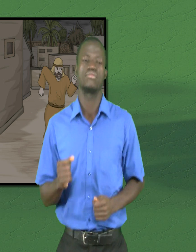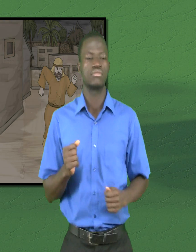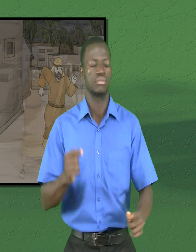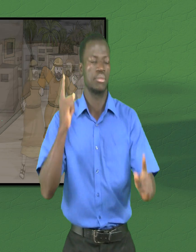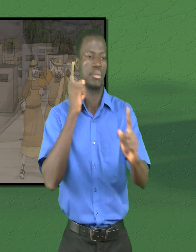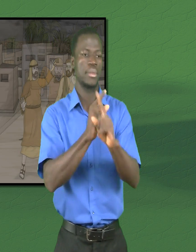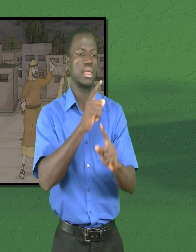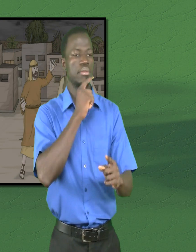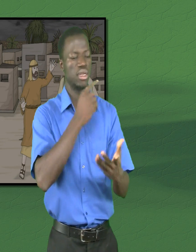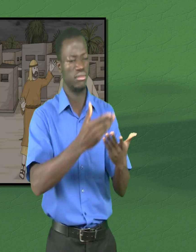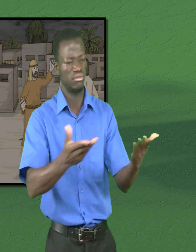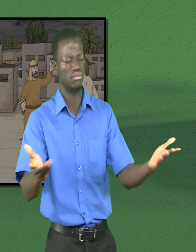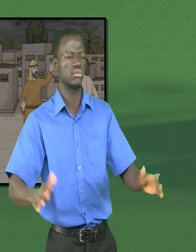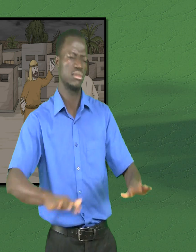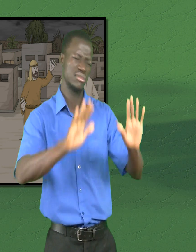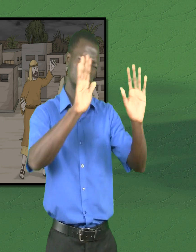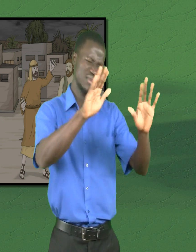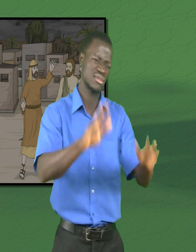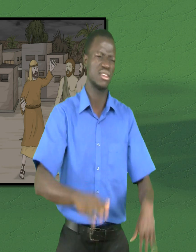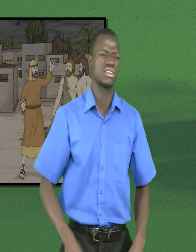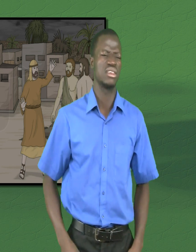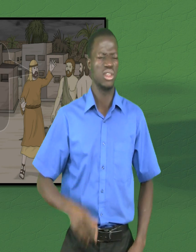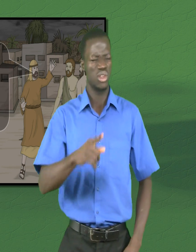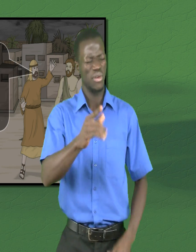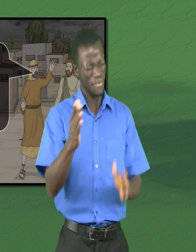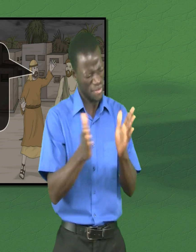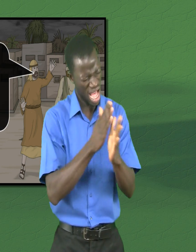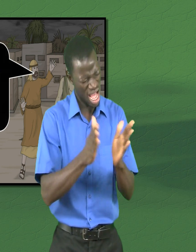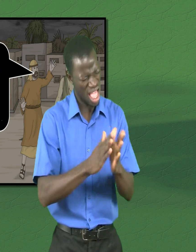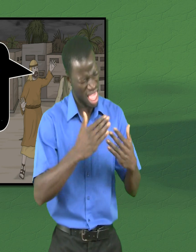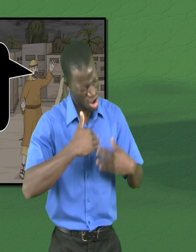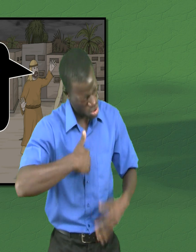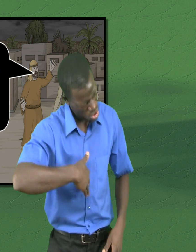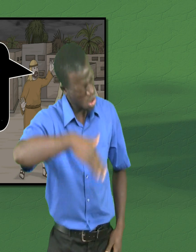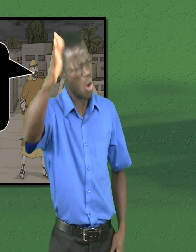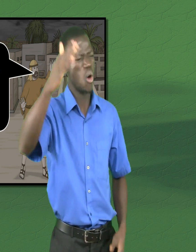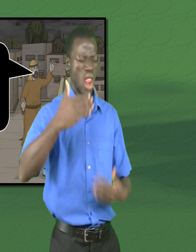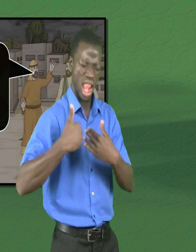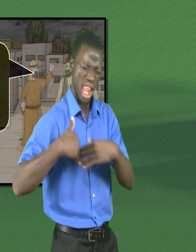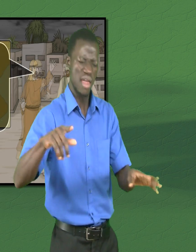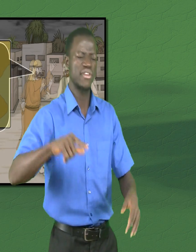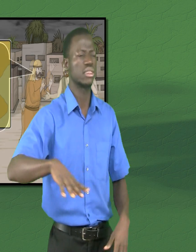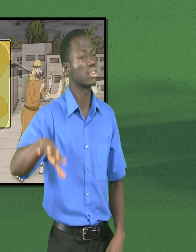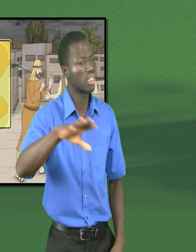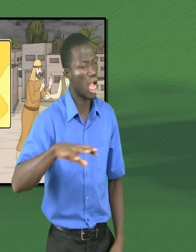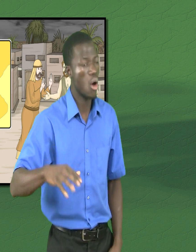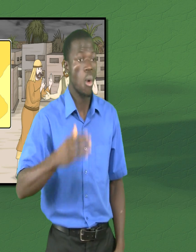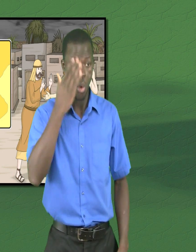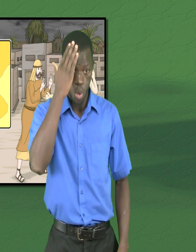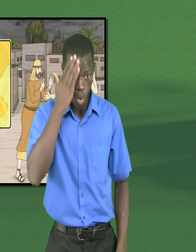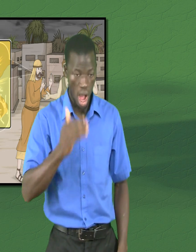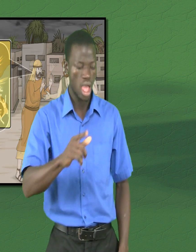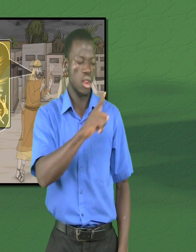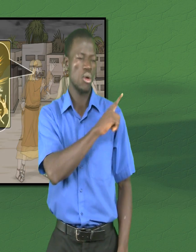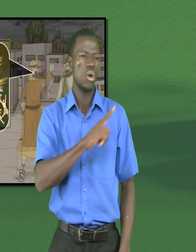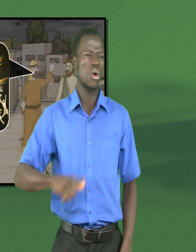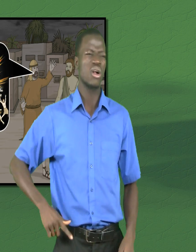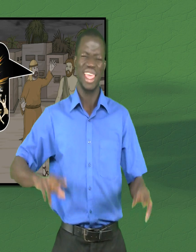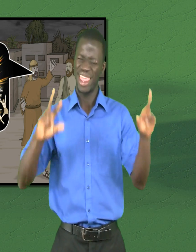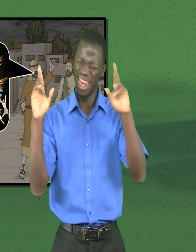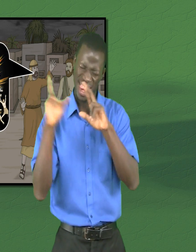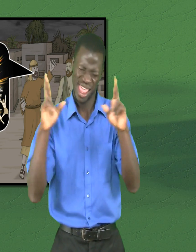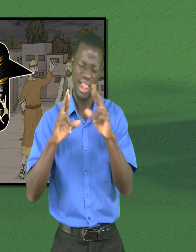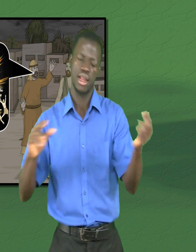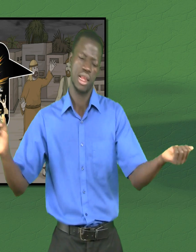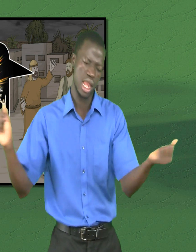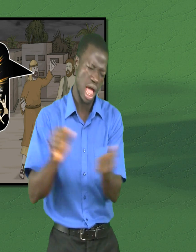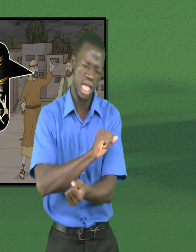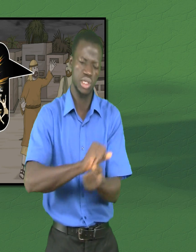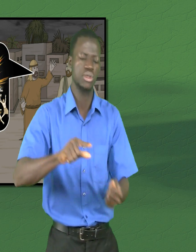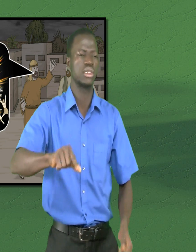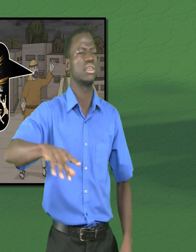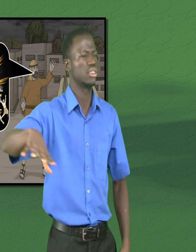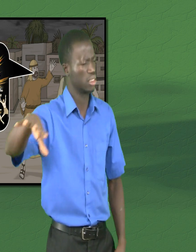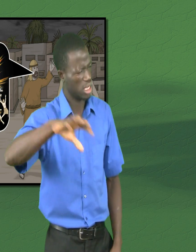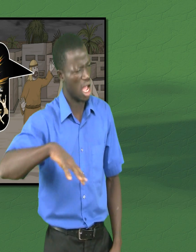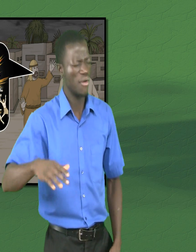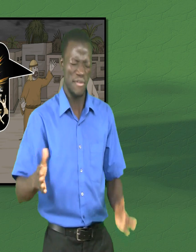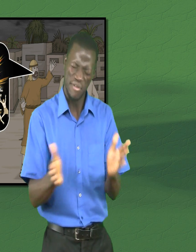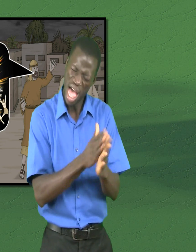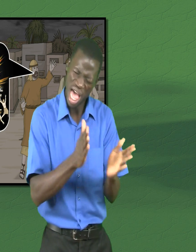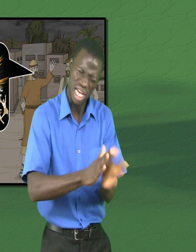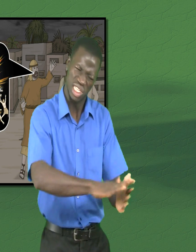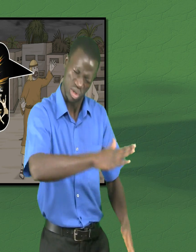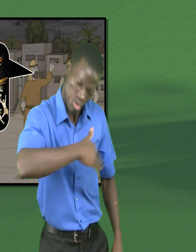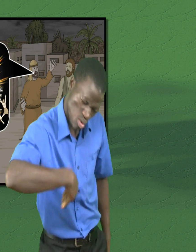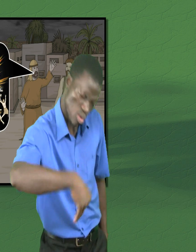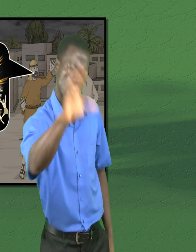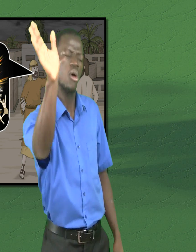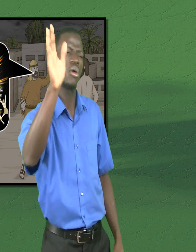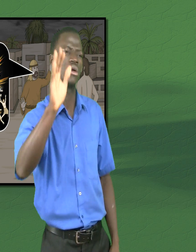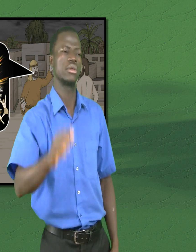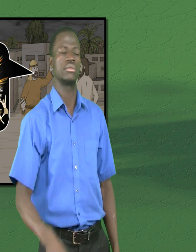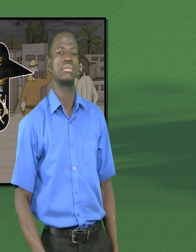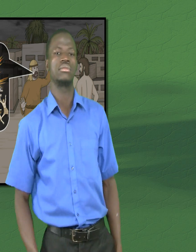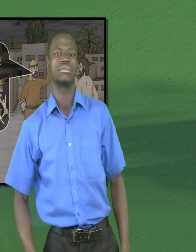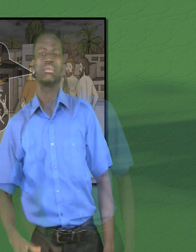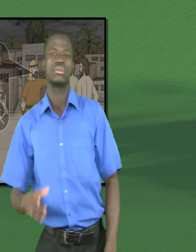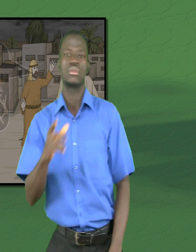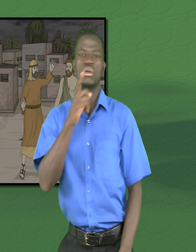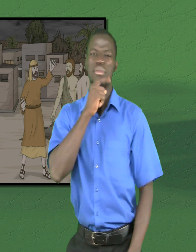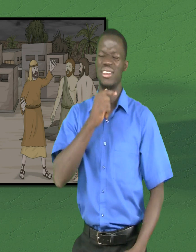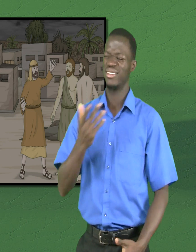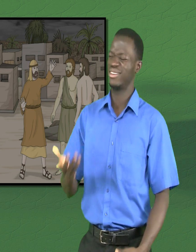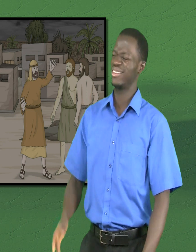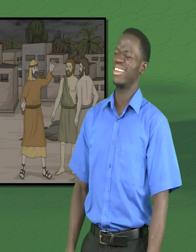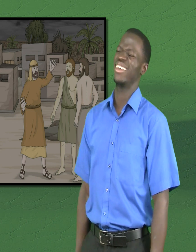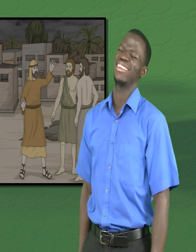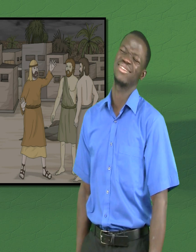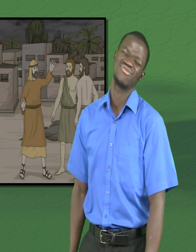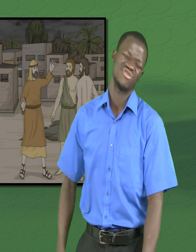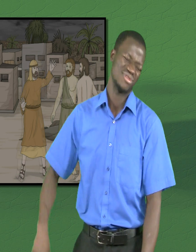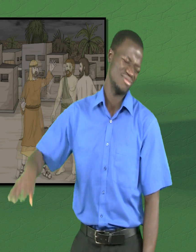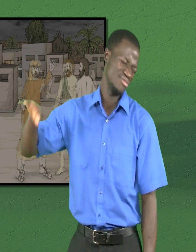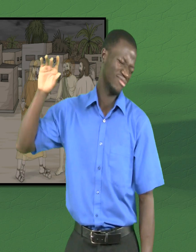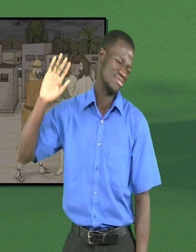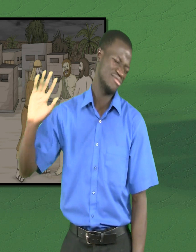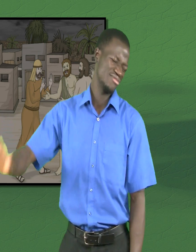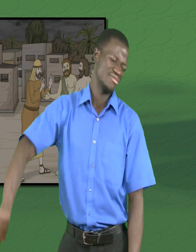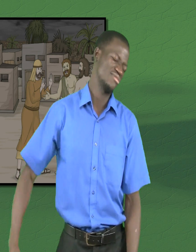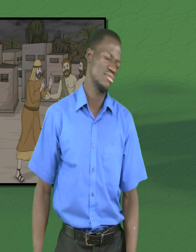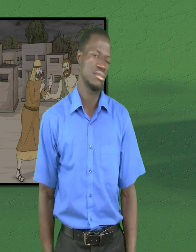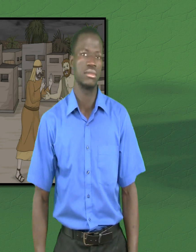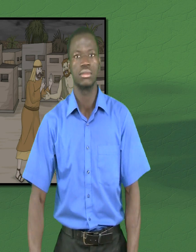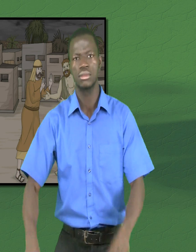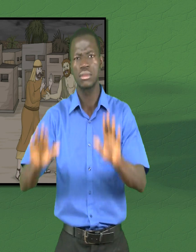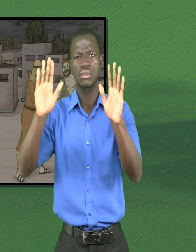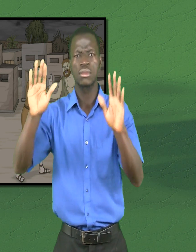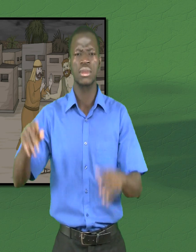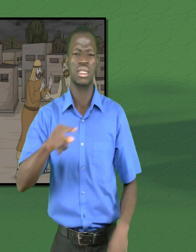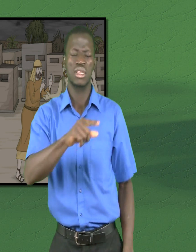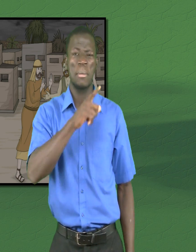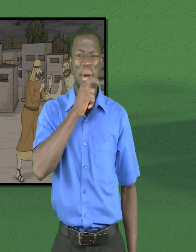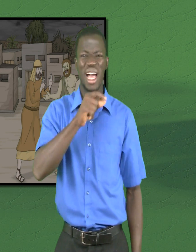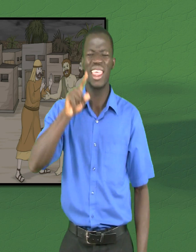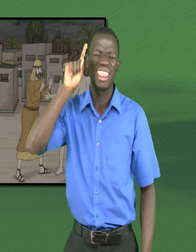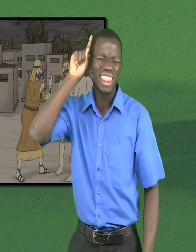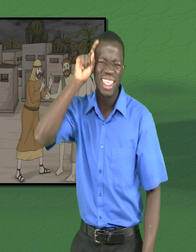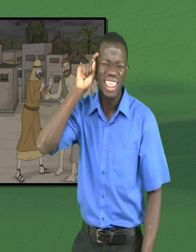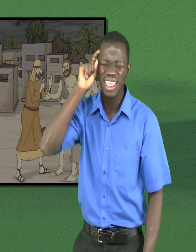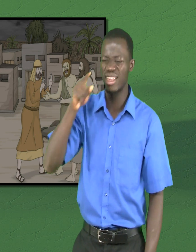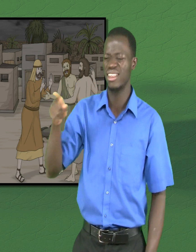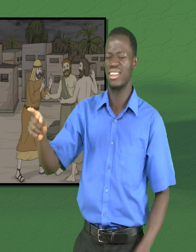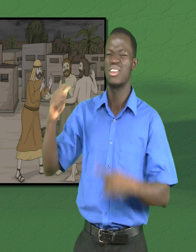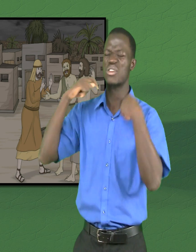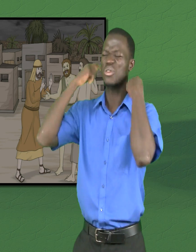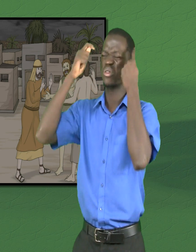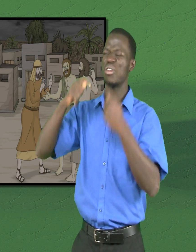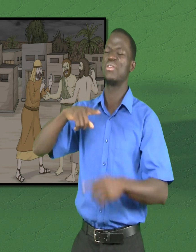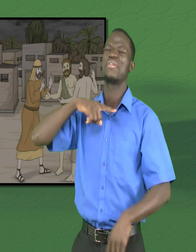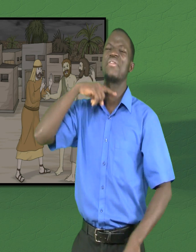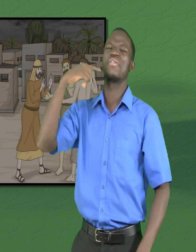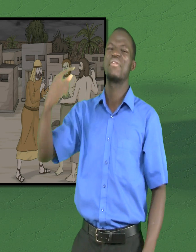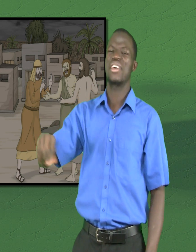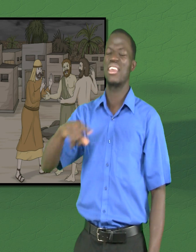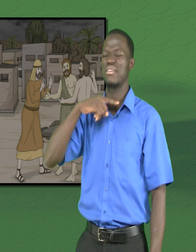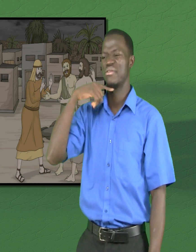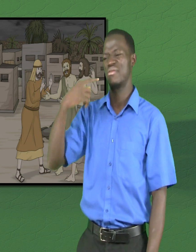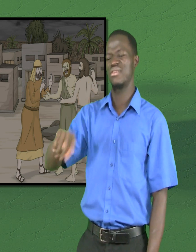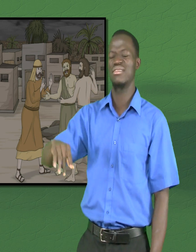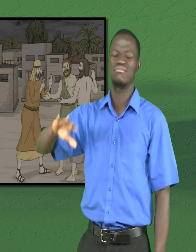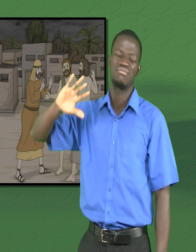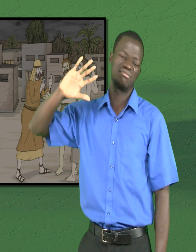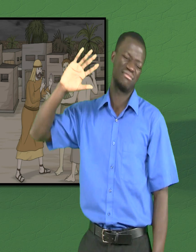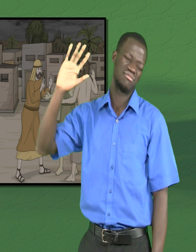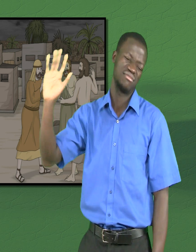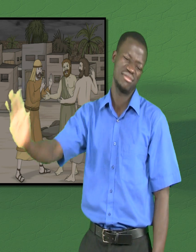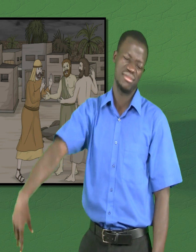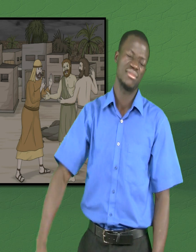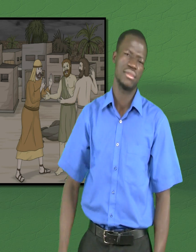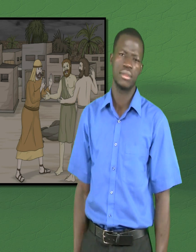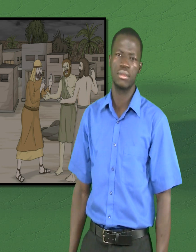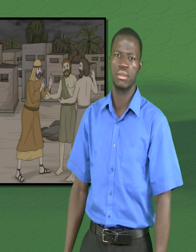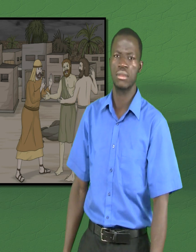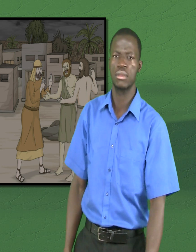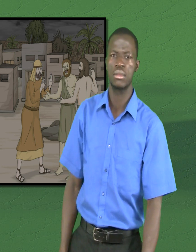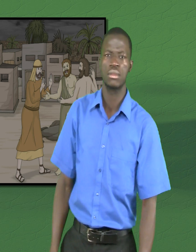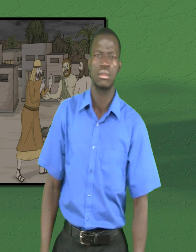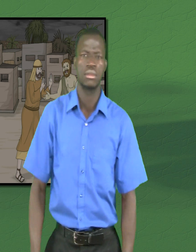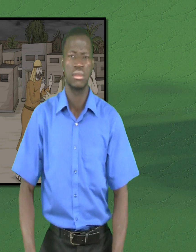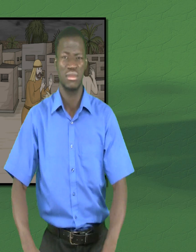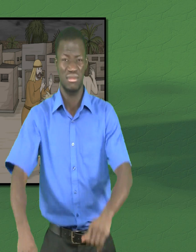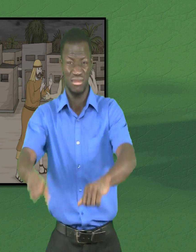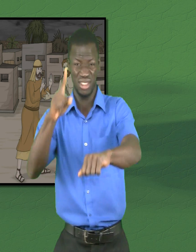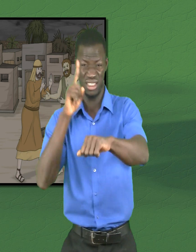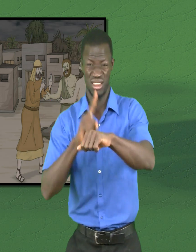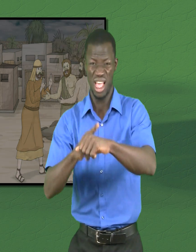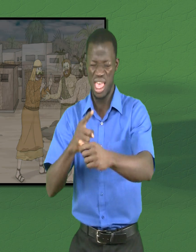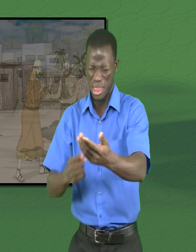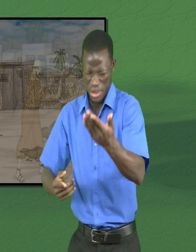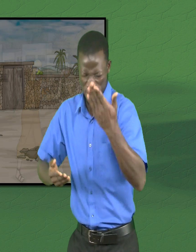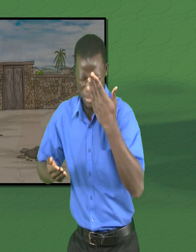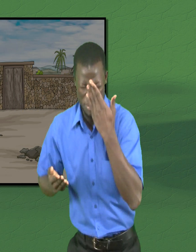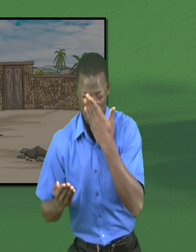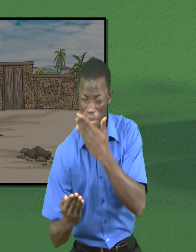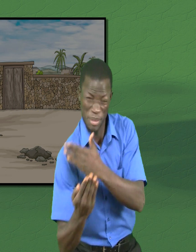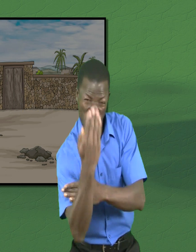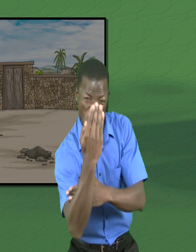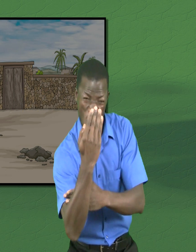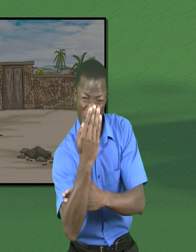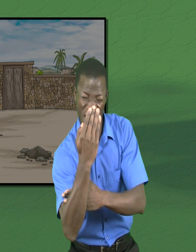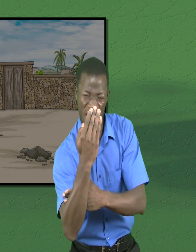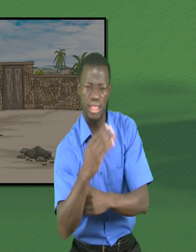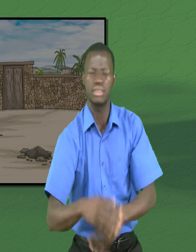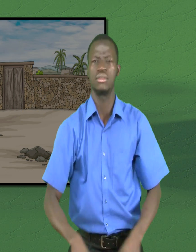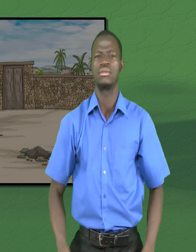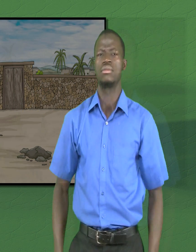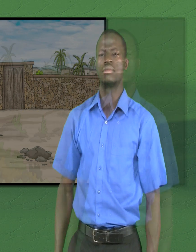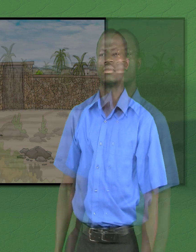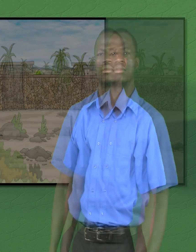“Get out of this place, for the LORD is about to destroy the city!” But his sons-in-law thought he was joking.